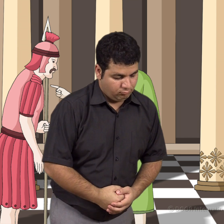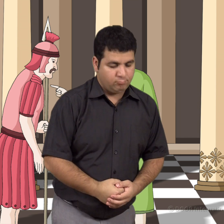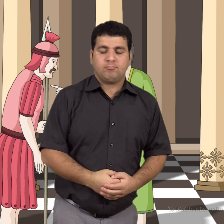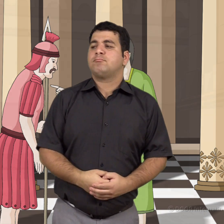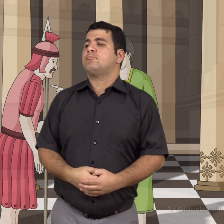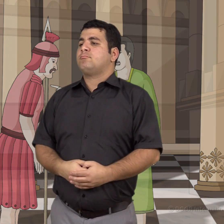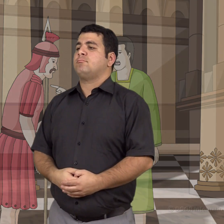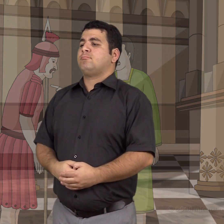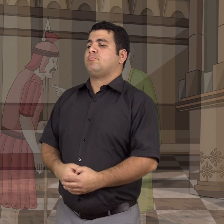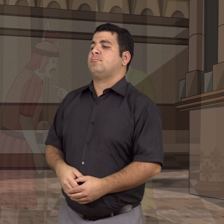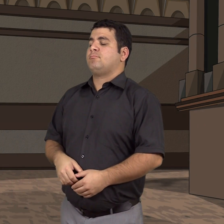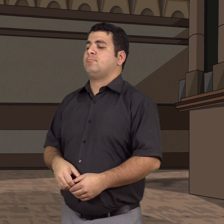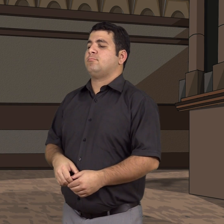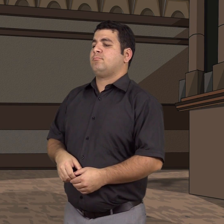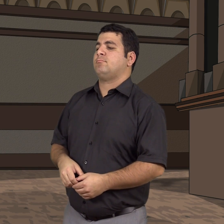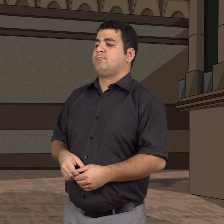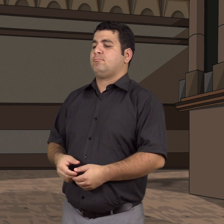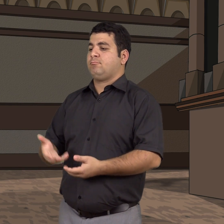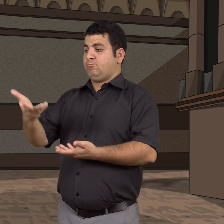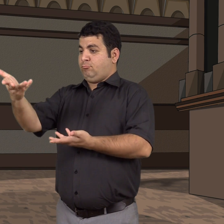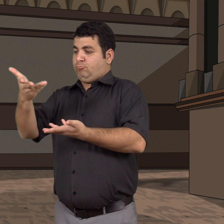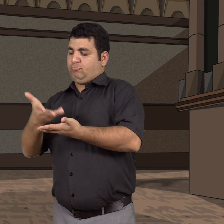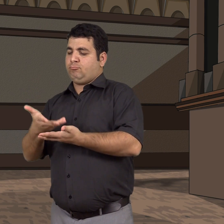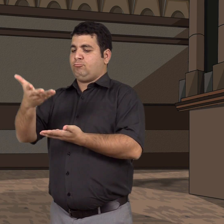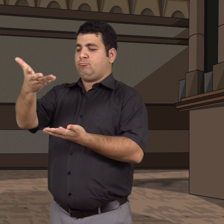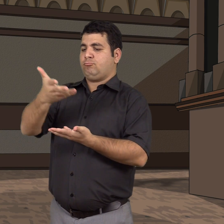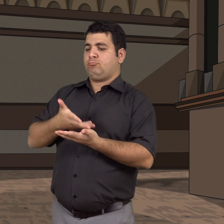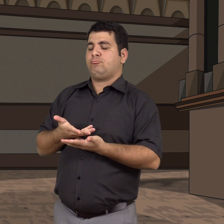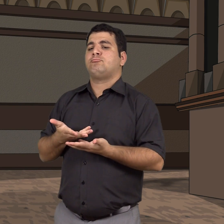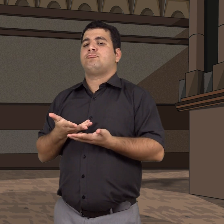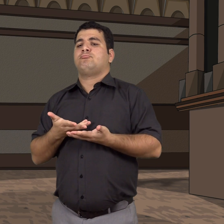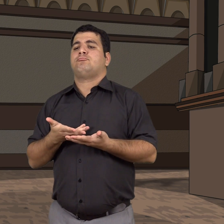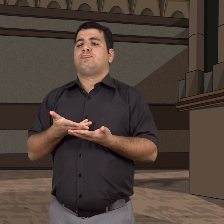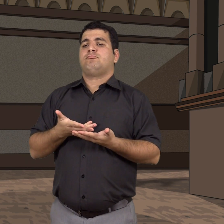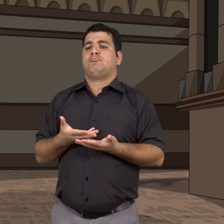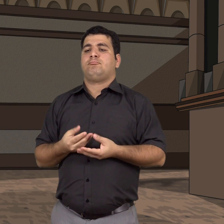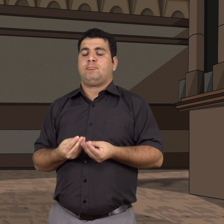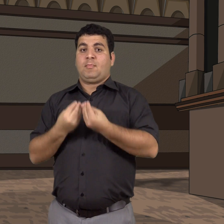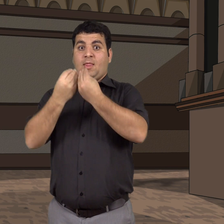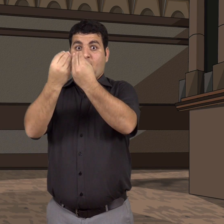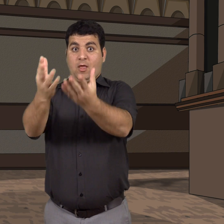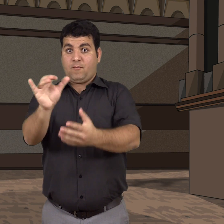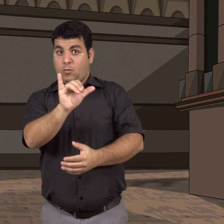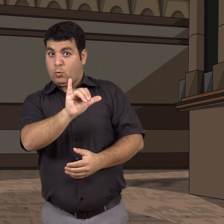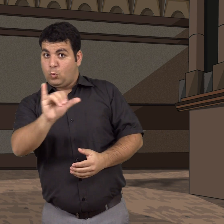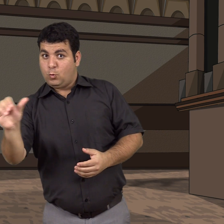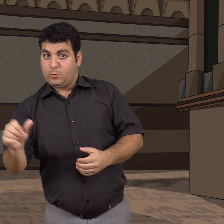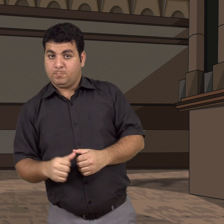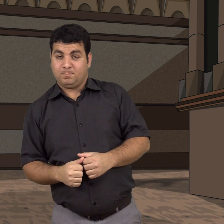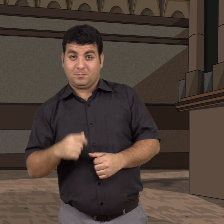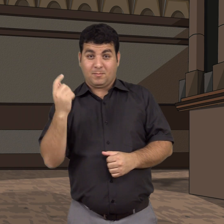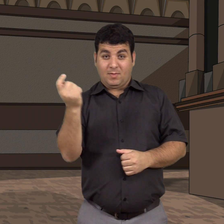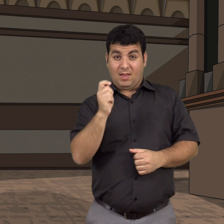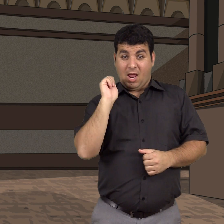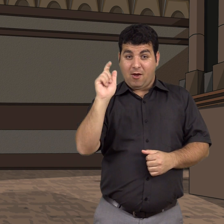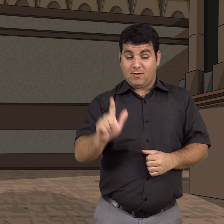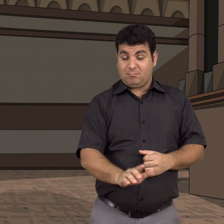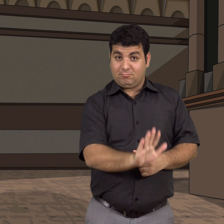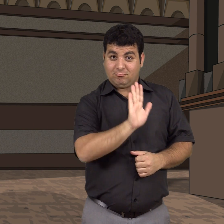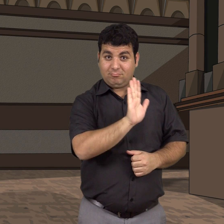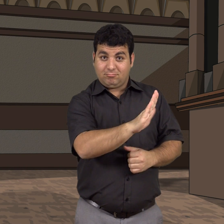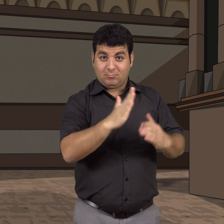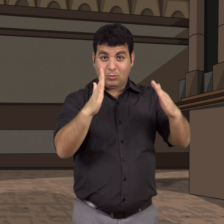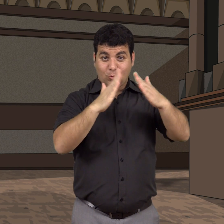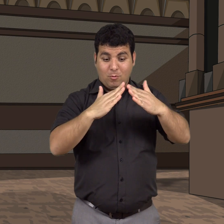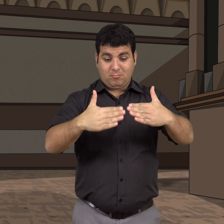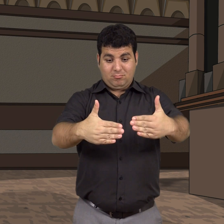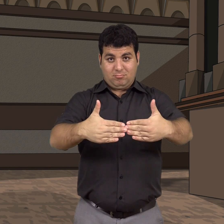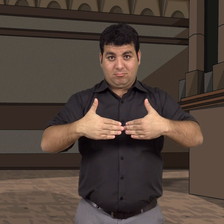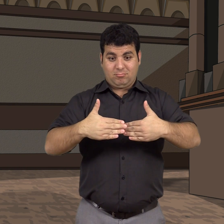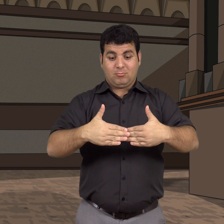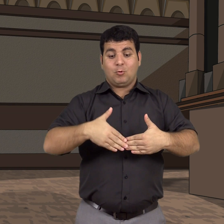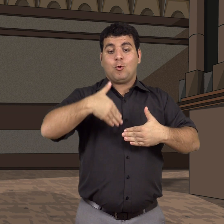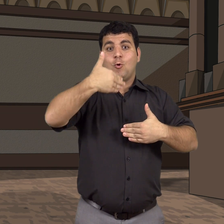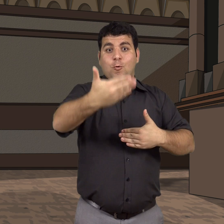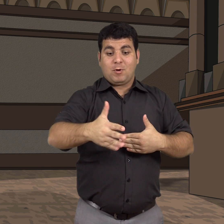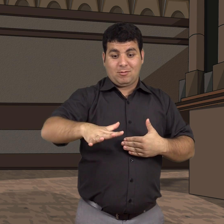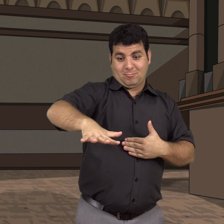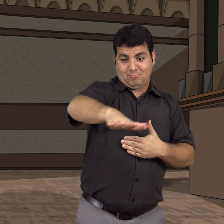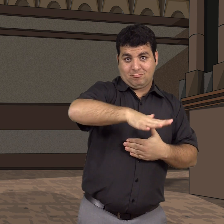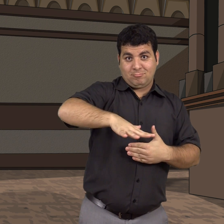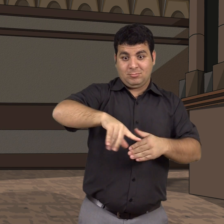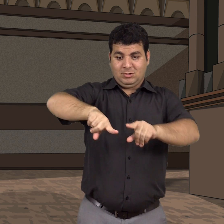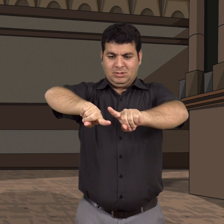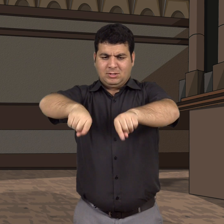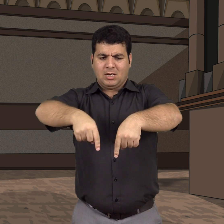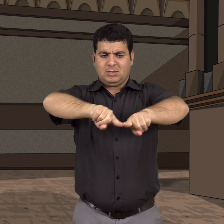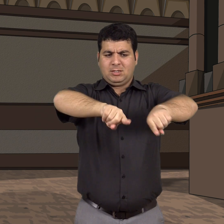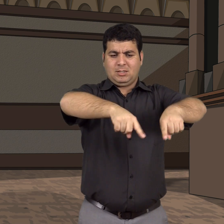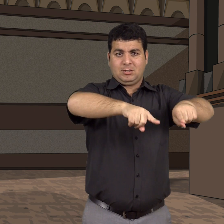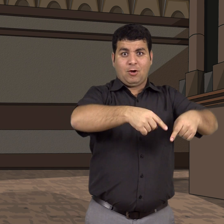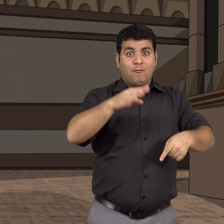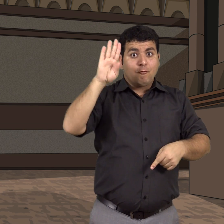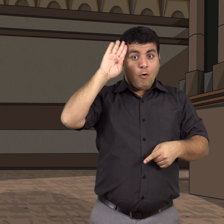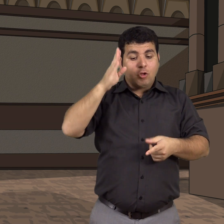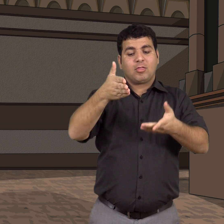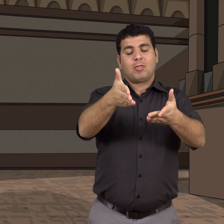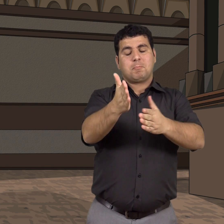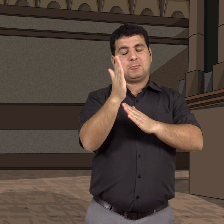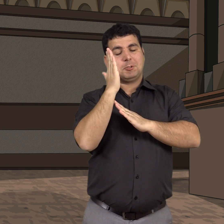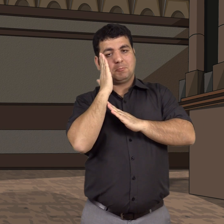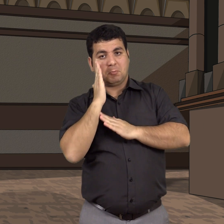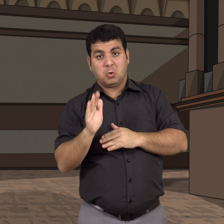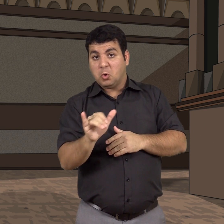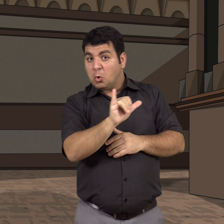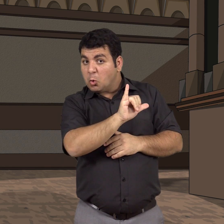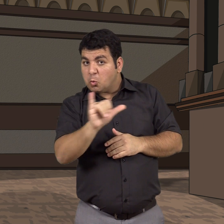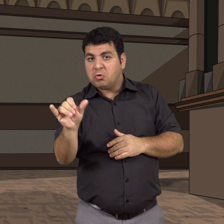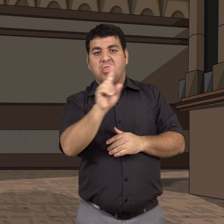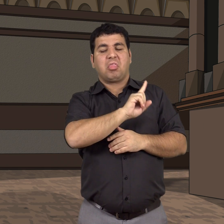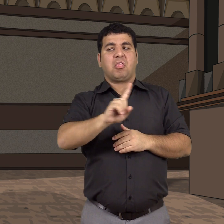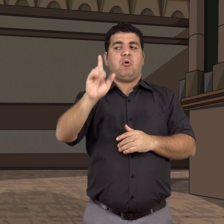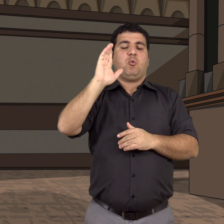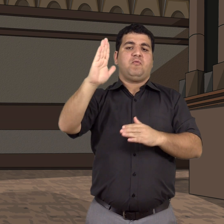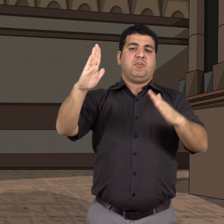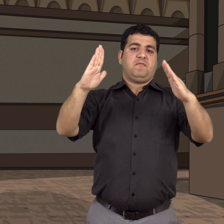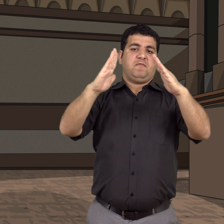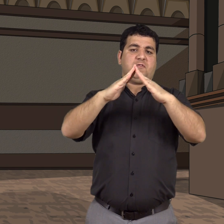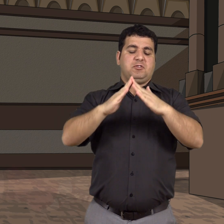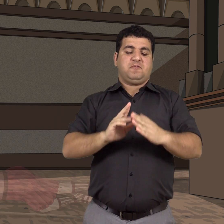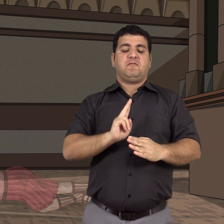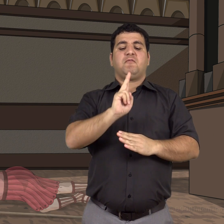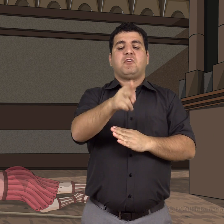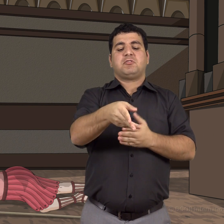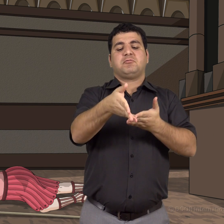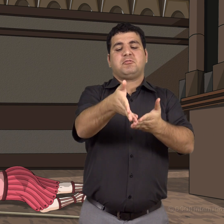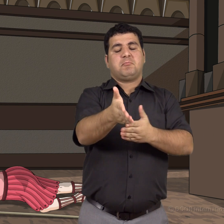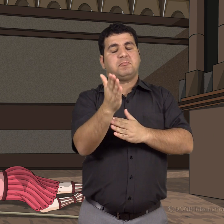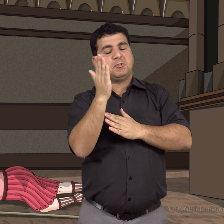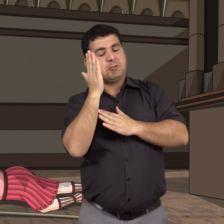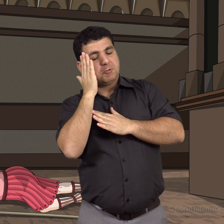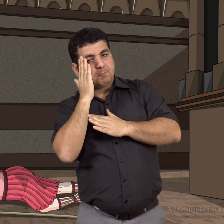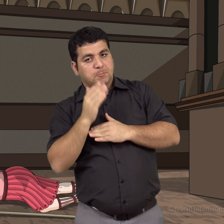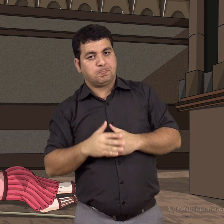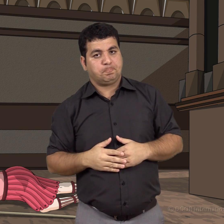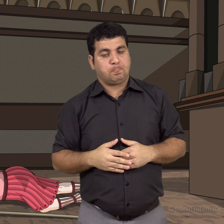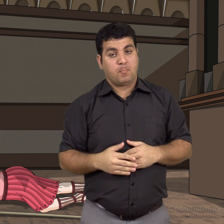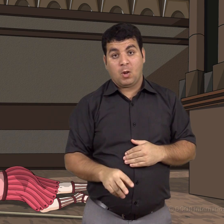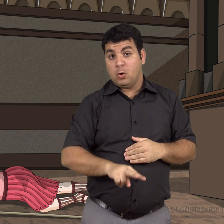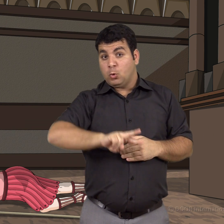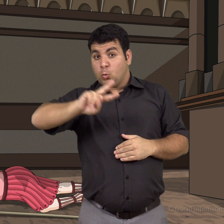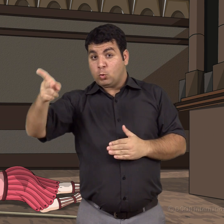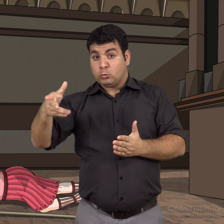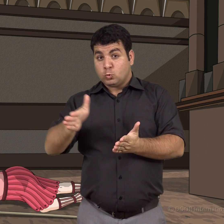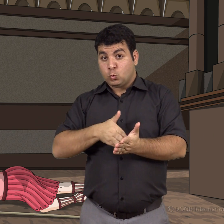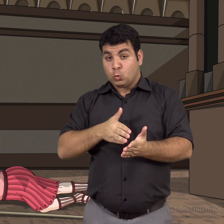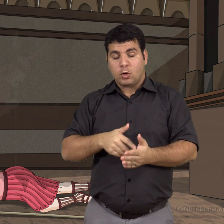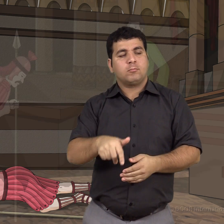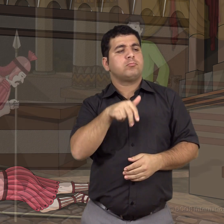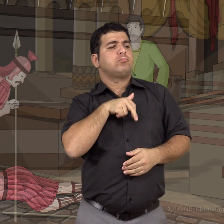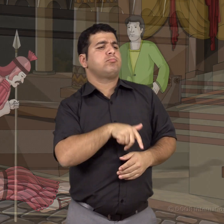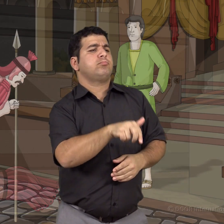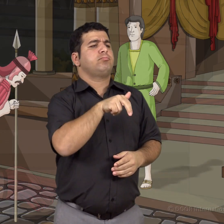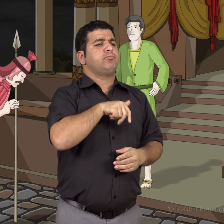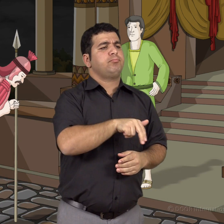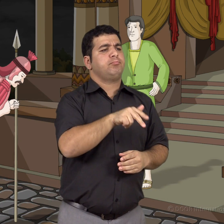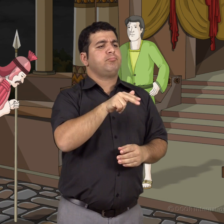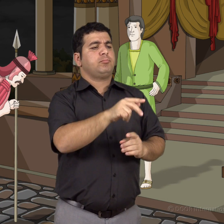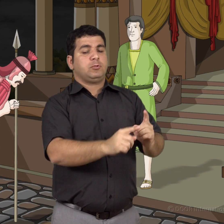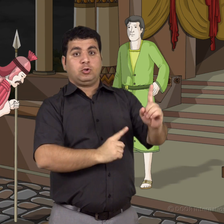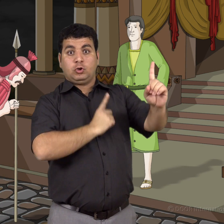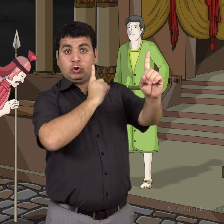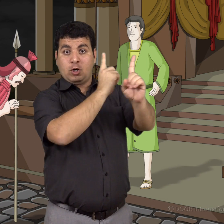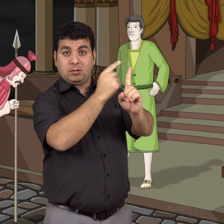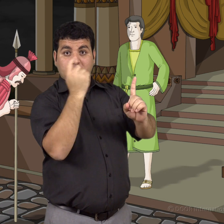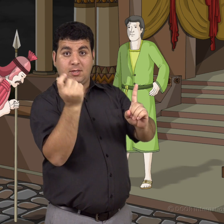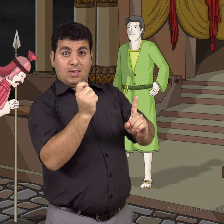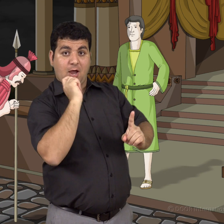But Uriah slept at the door of the palace with all his master’s servants; he did not go down to his house.